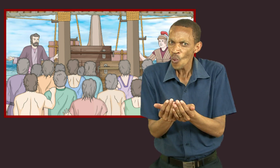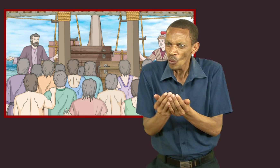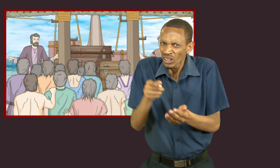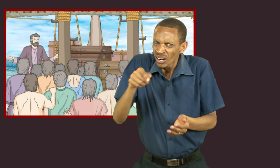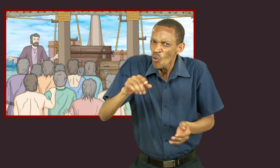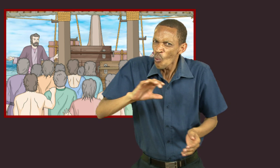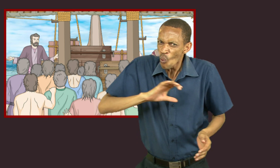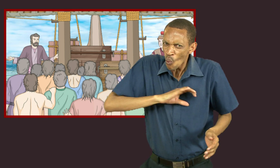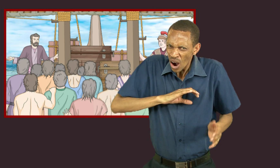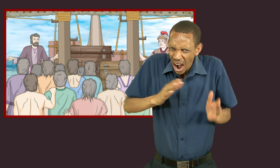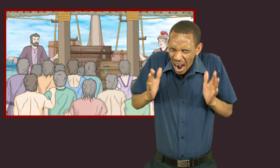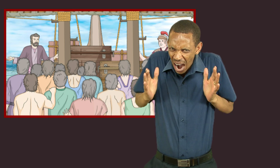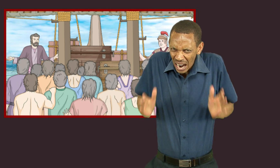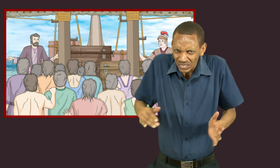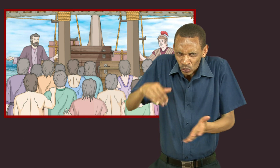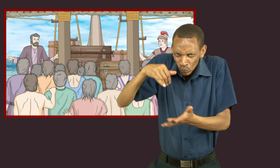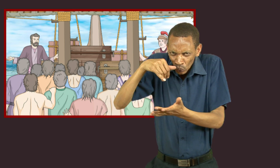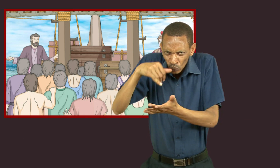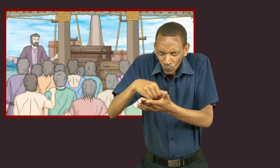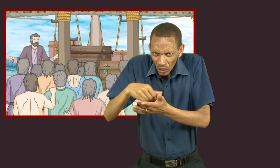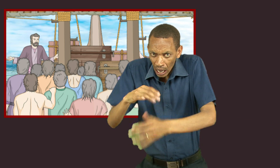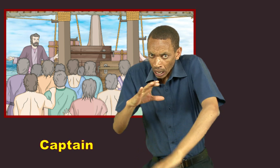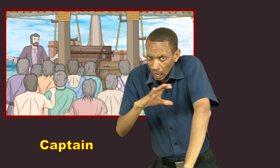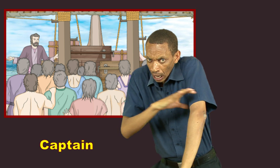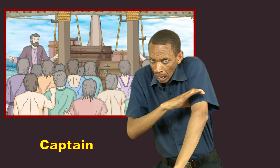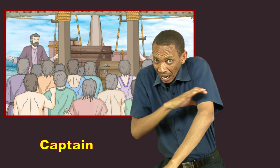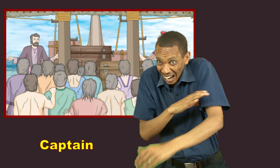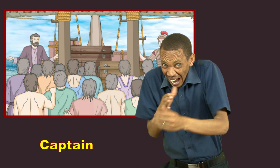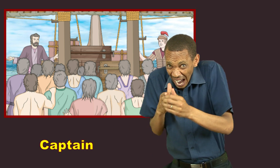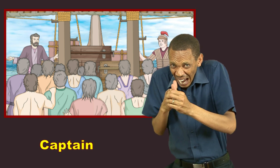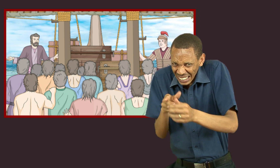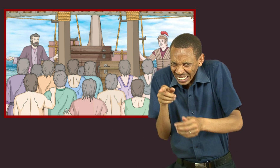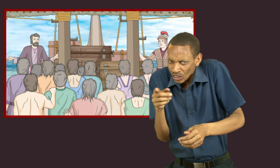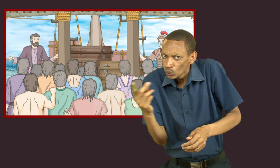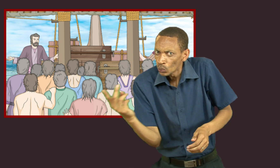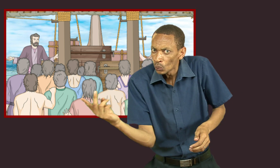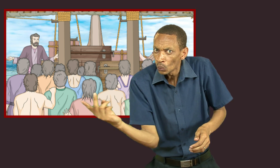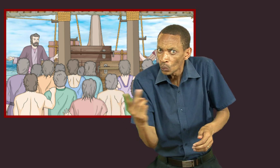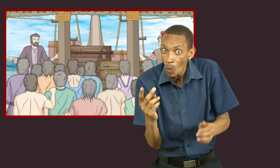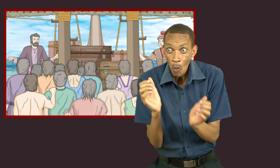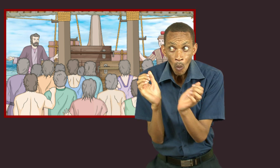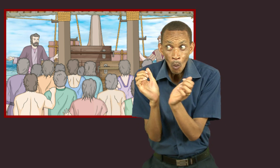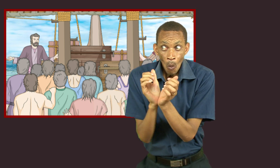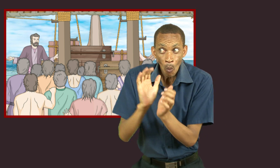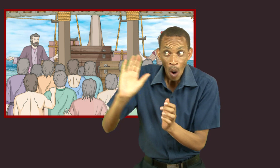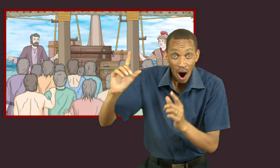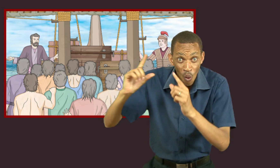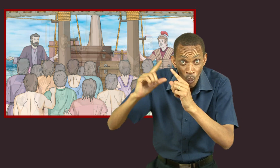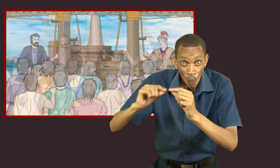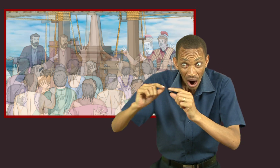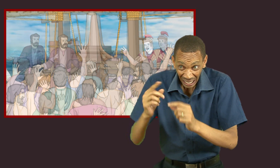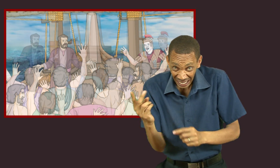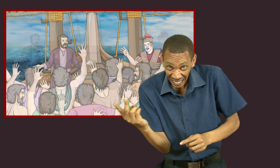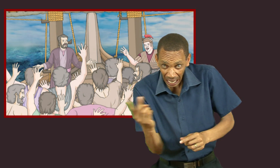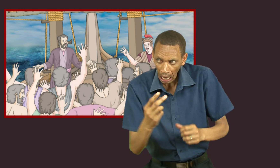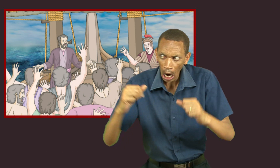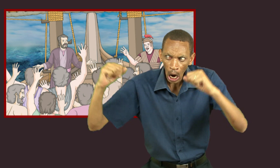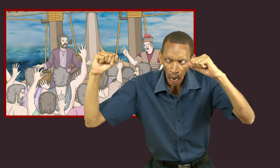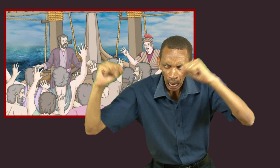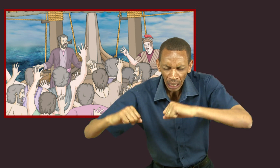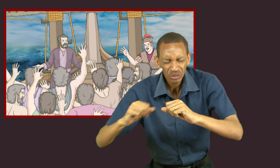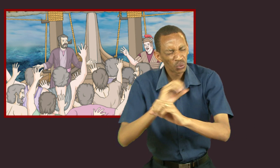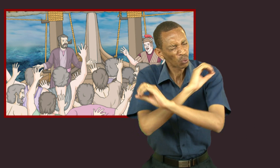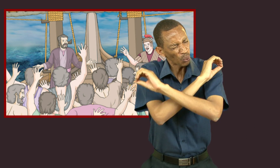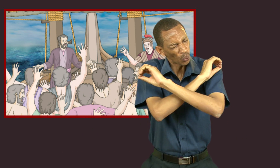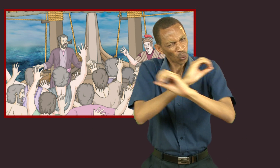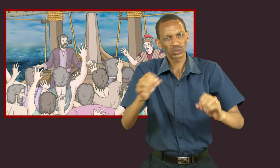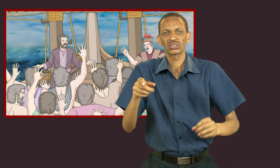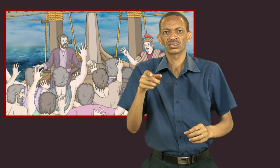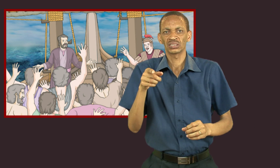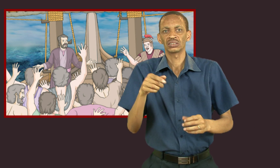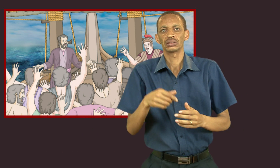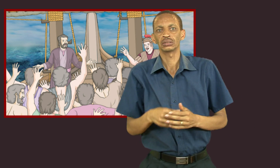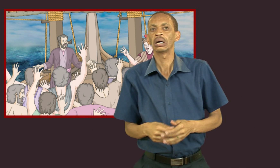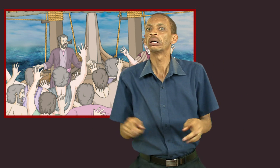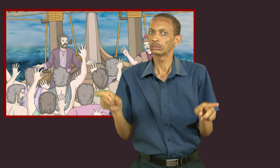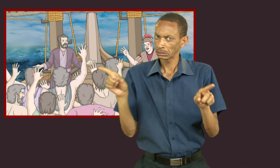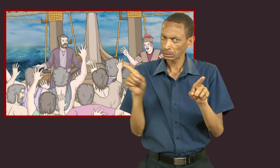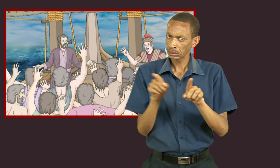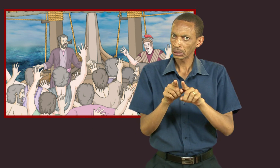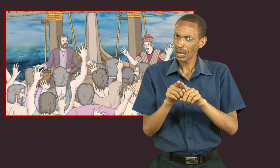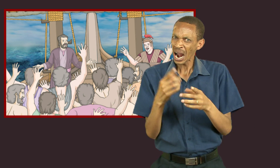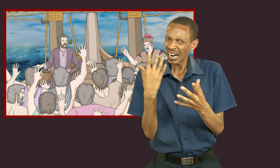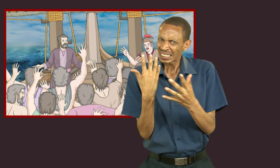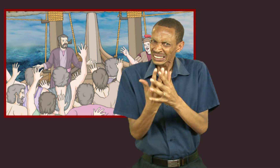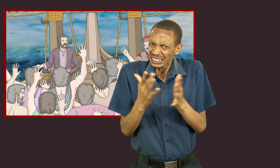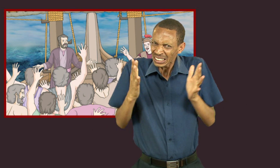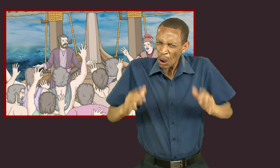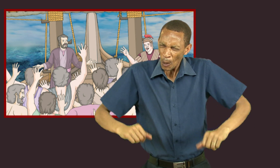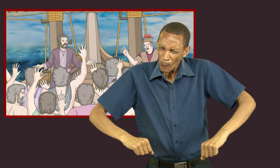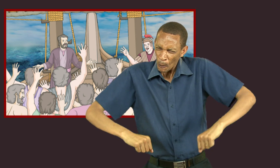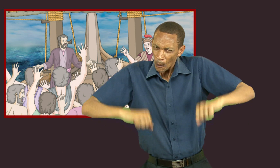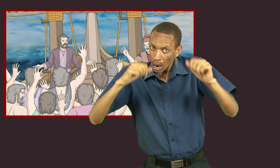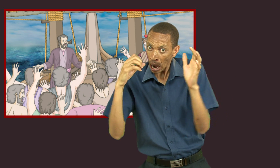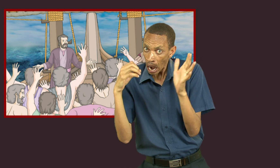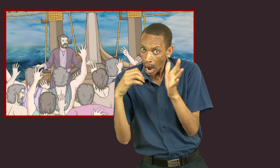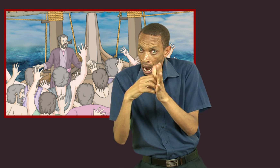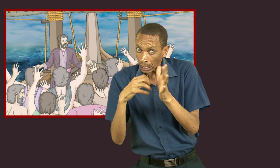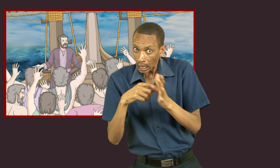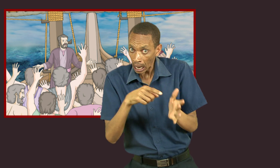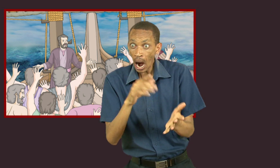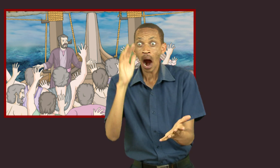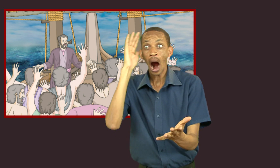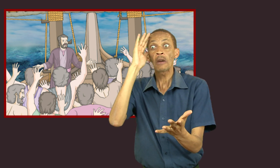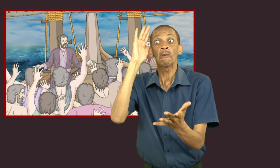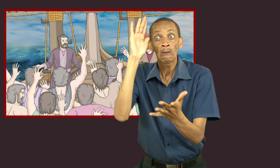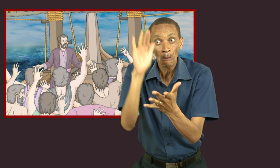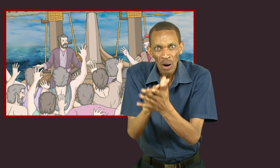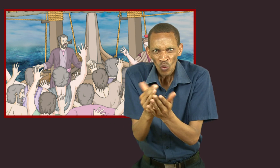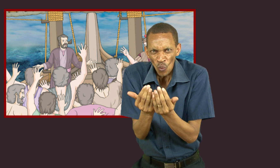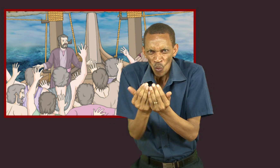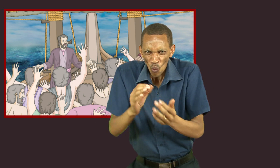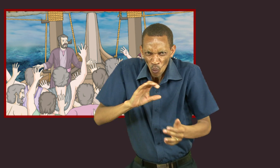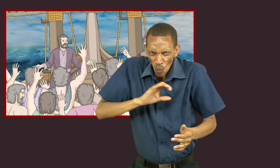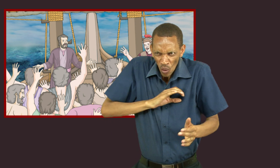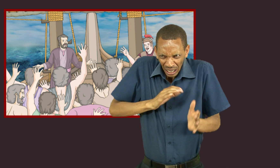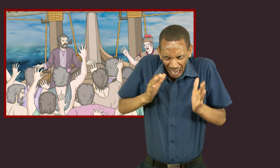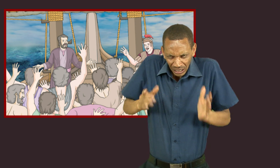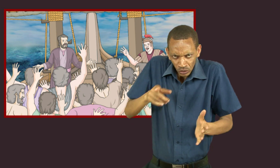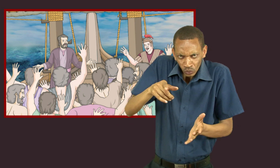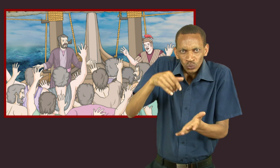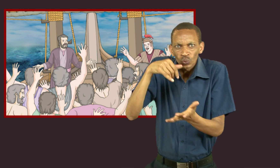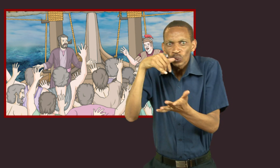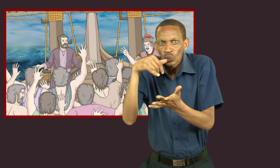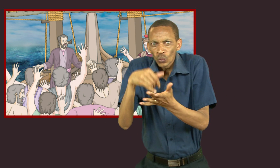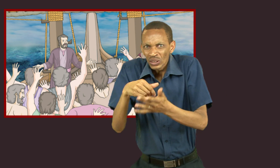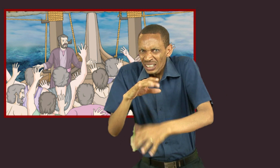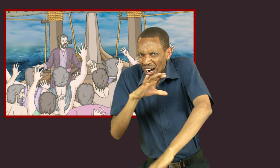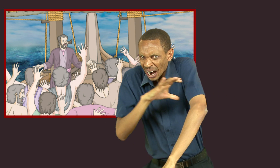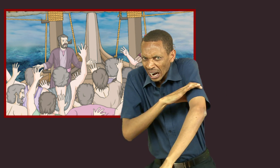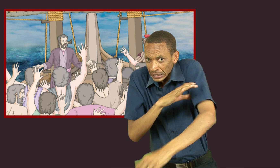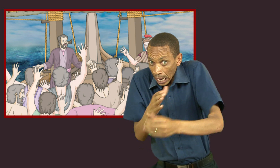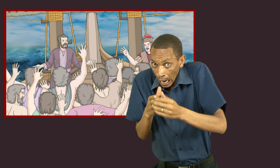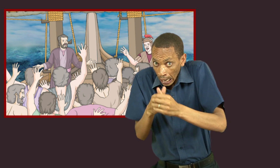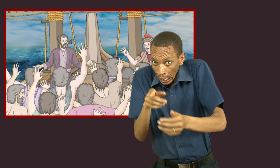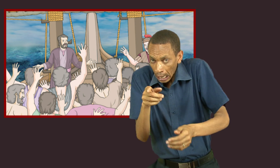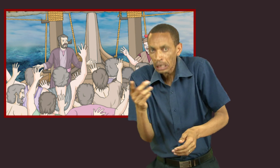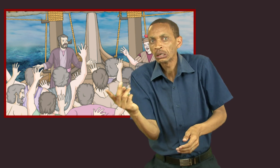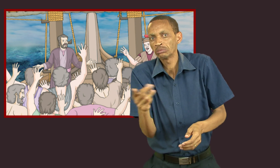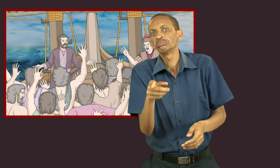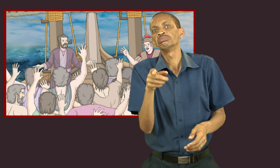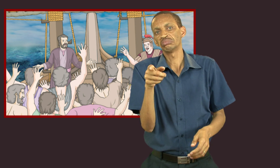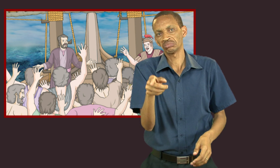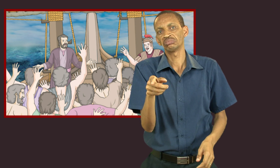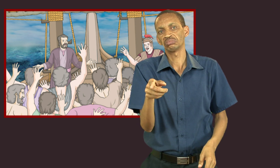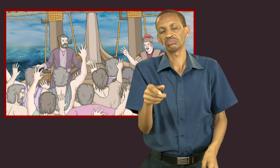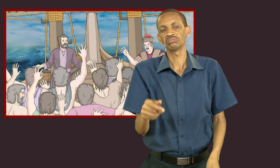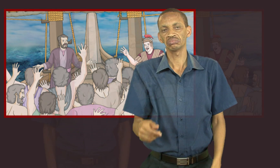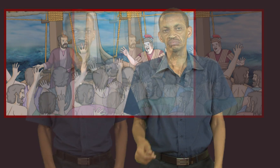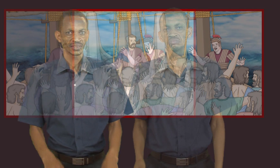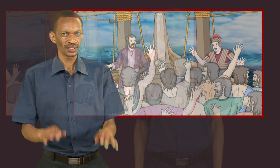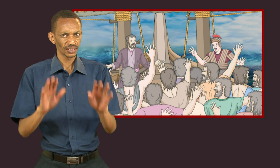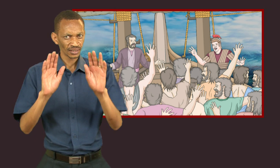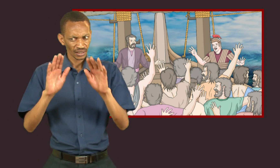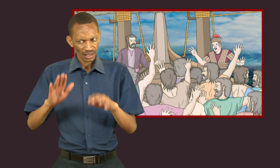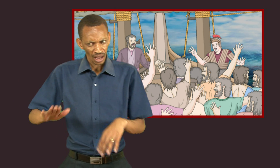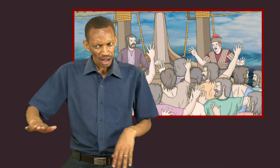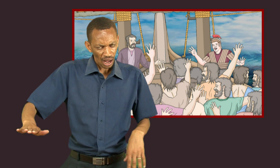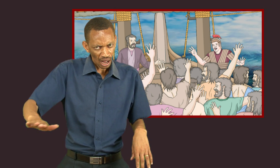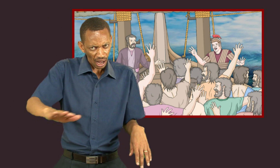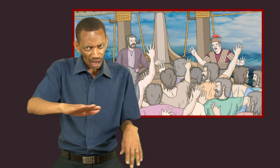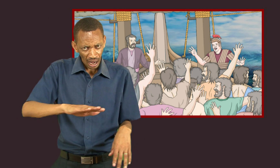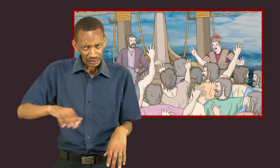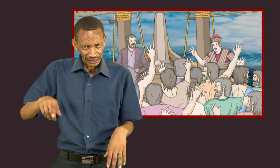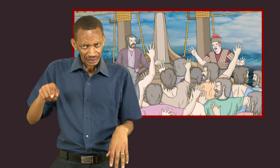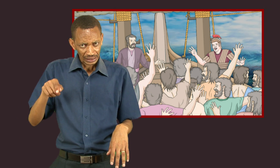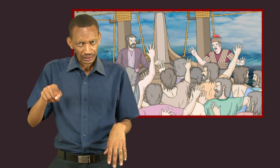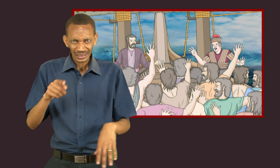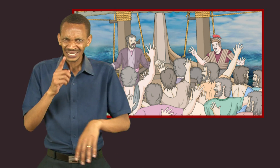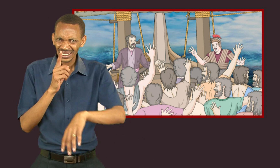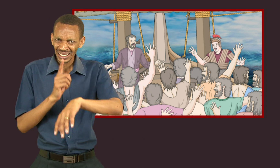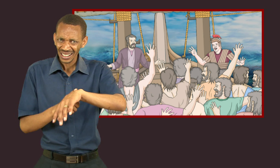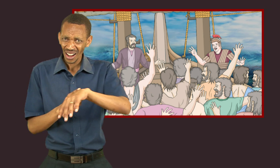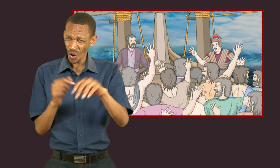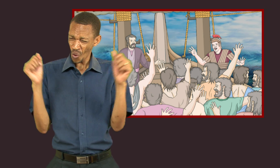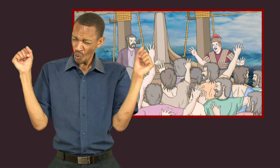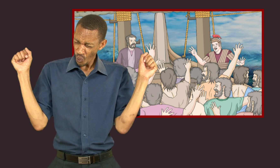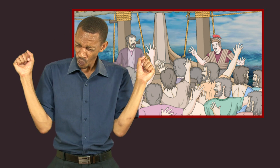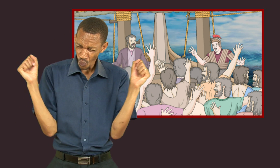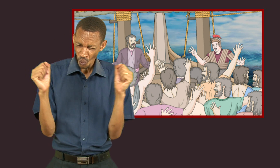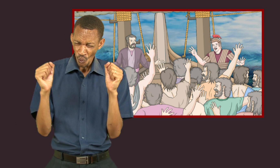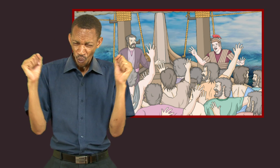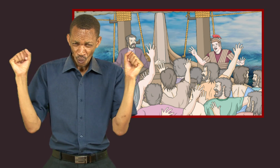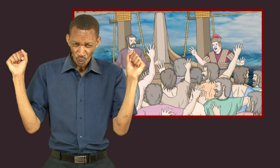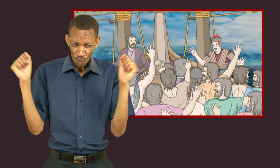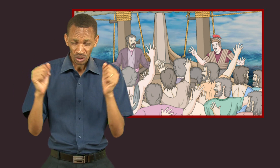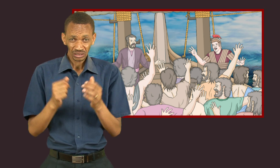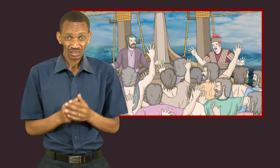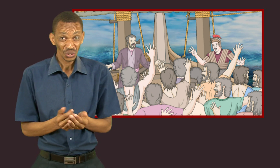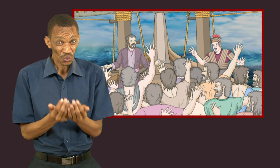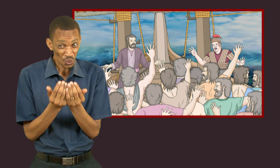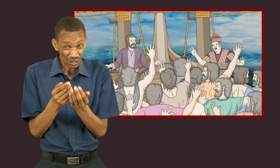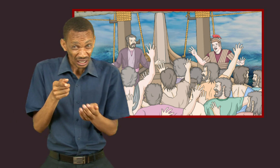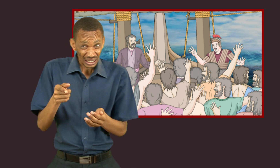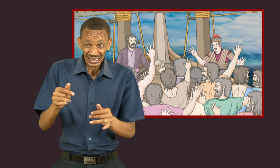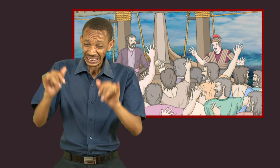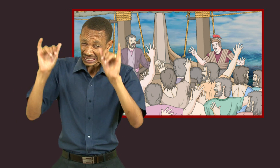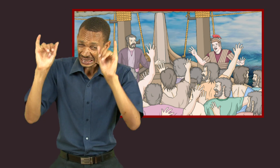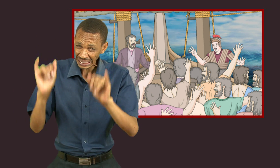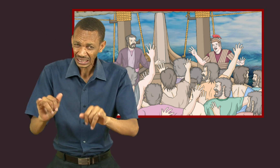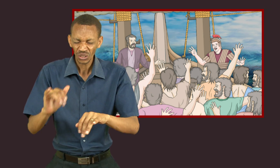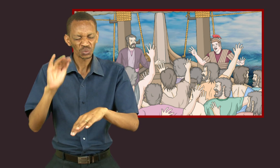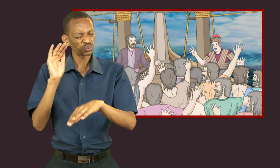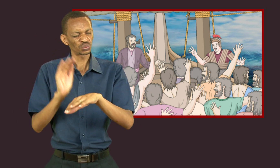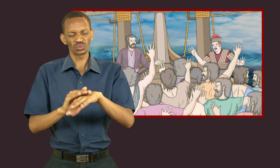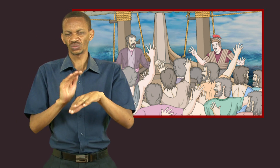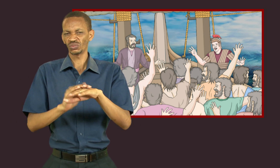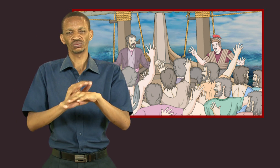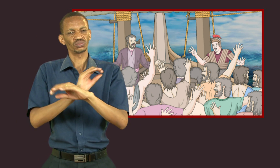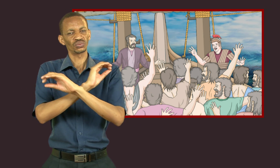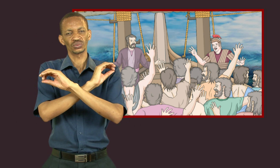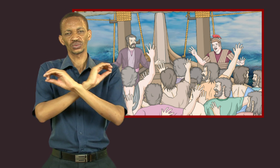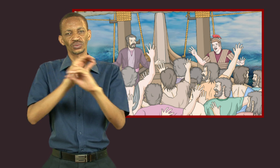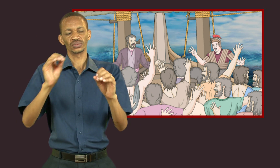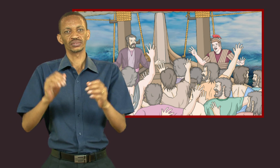But contrary to Paul’s advice, the centurion was persuaded by the pilot and by the owner of the ship.